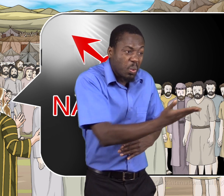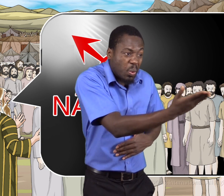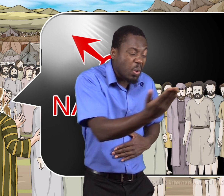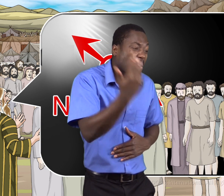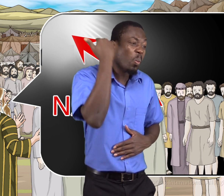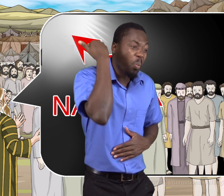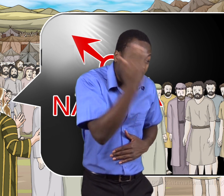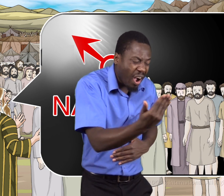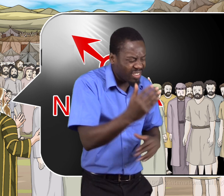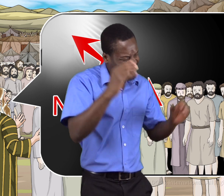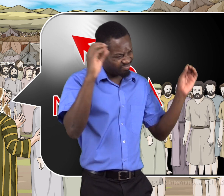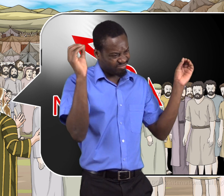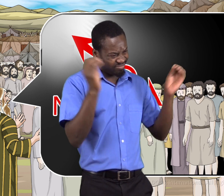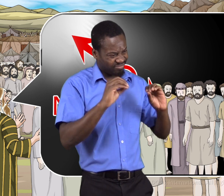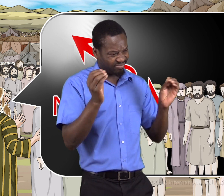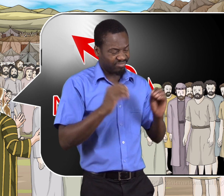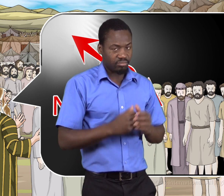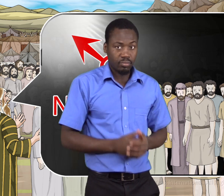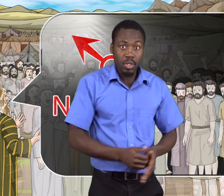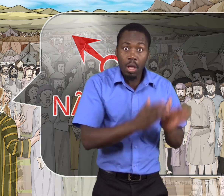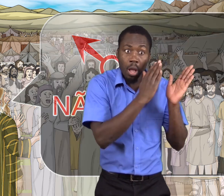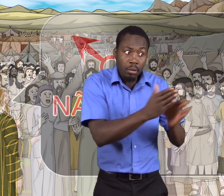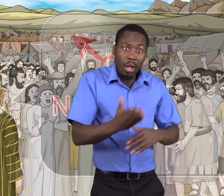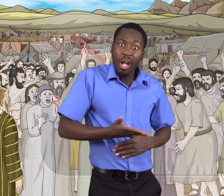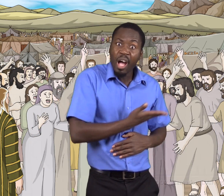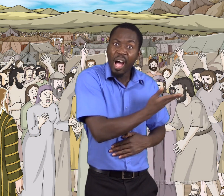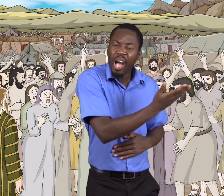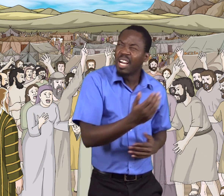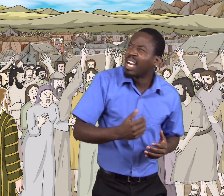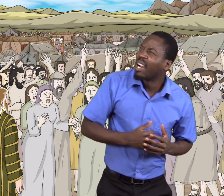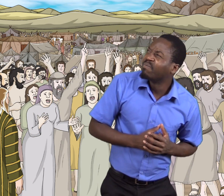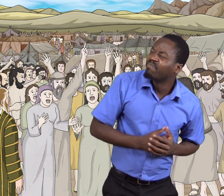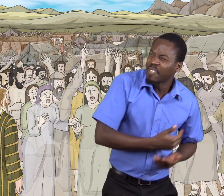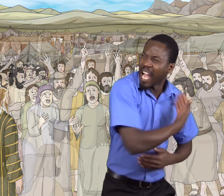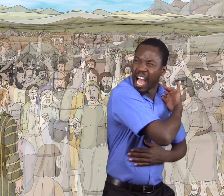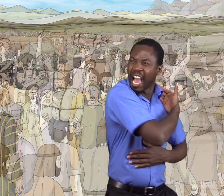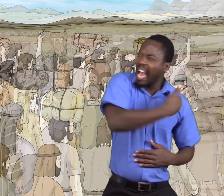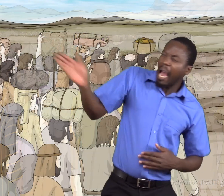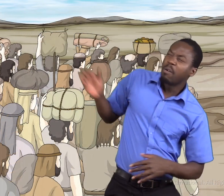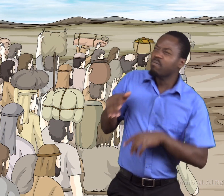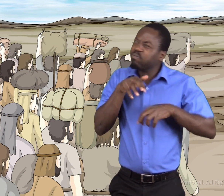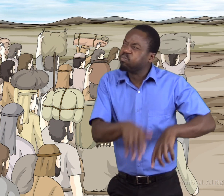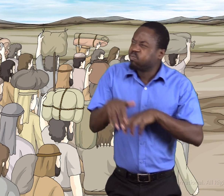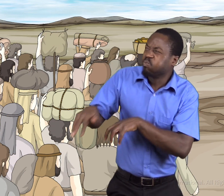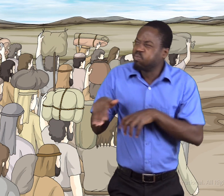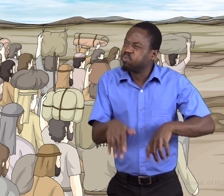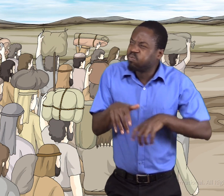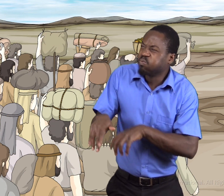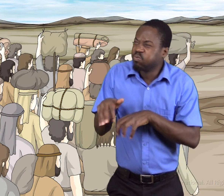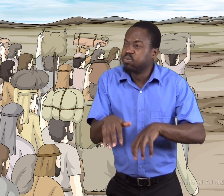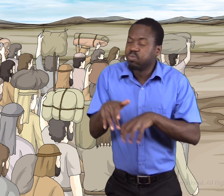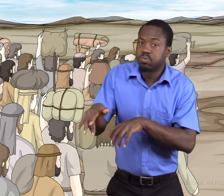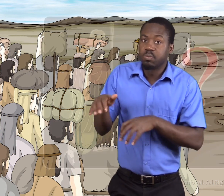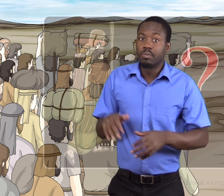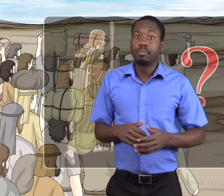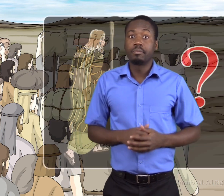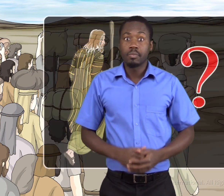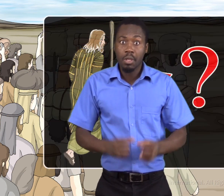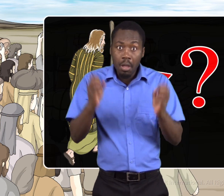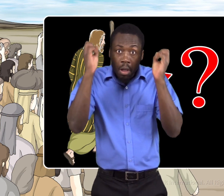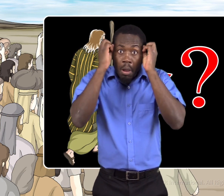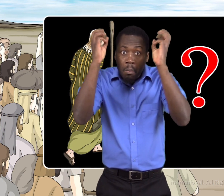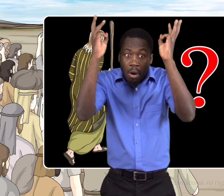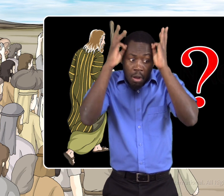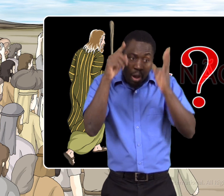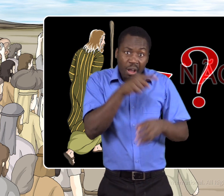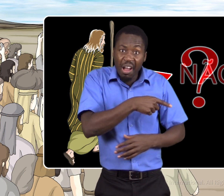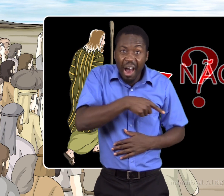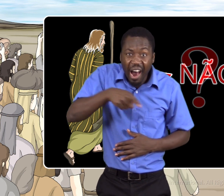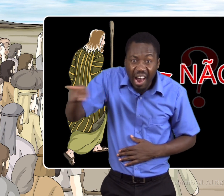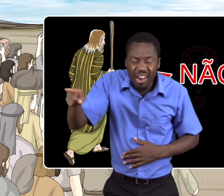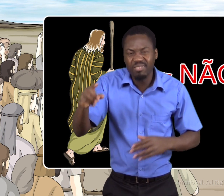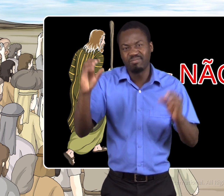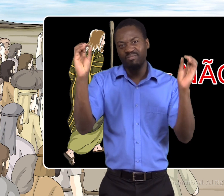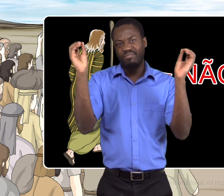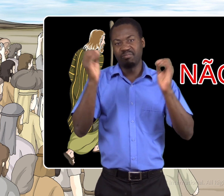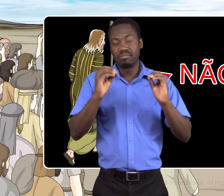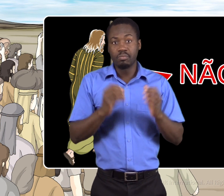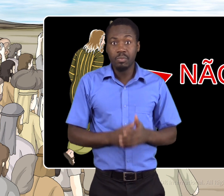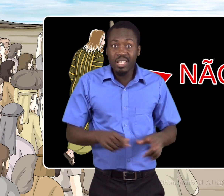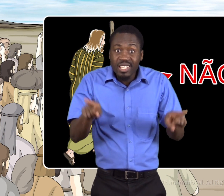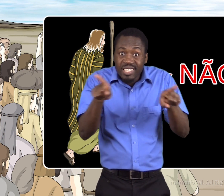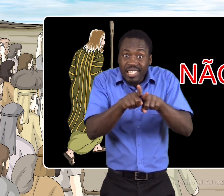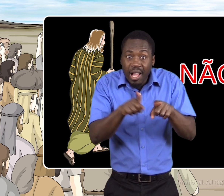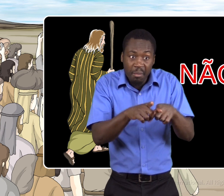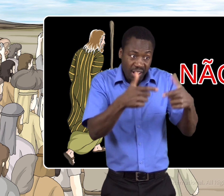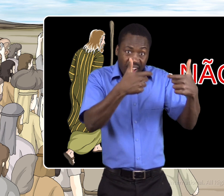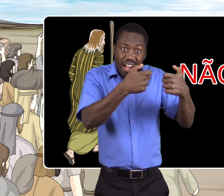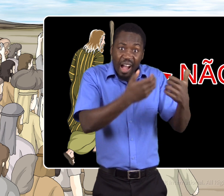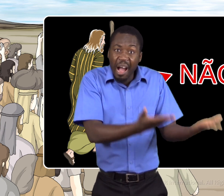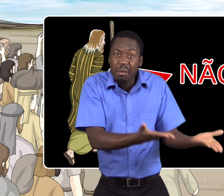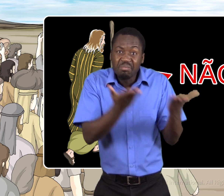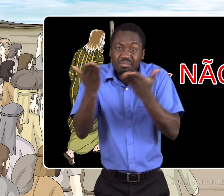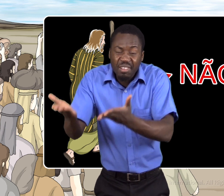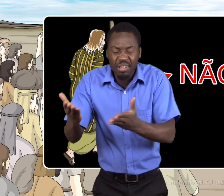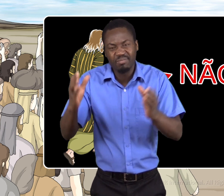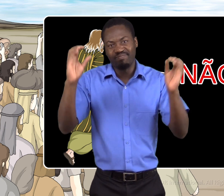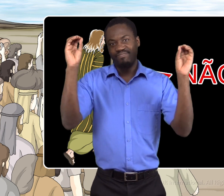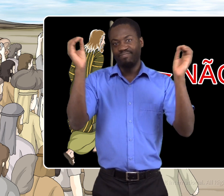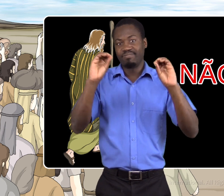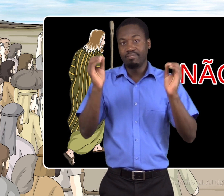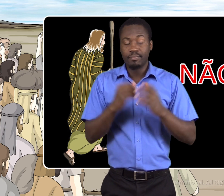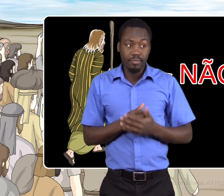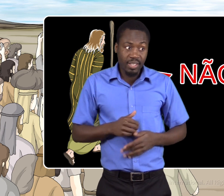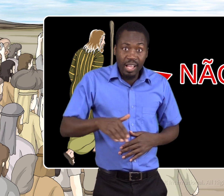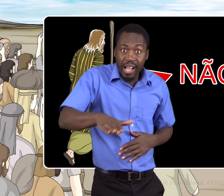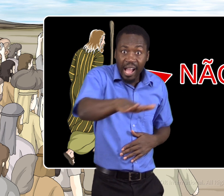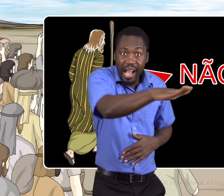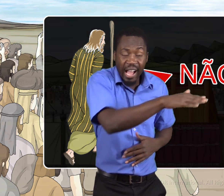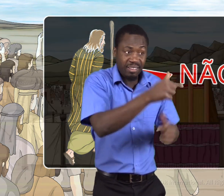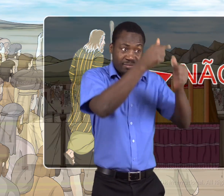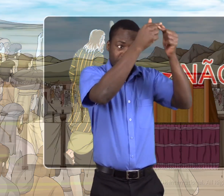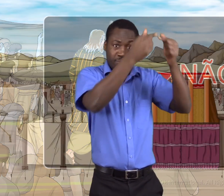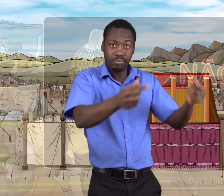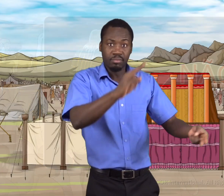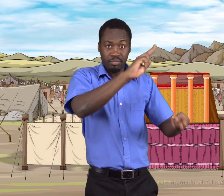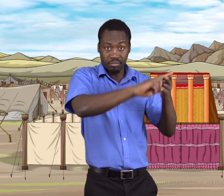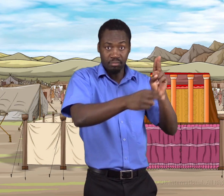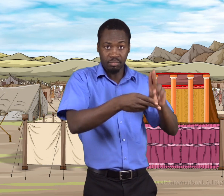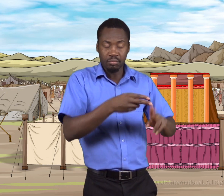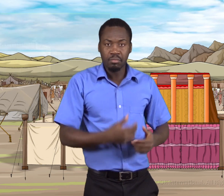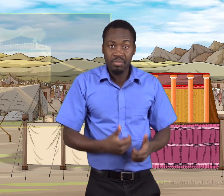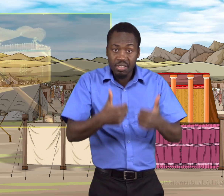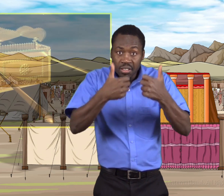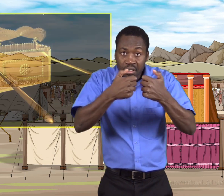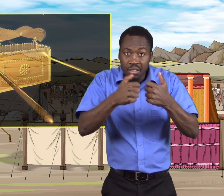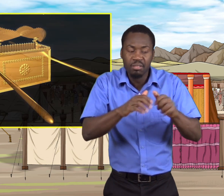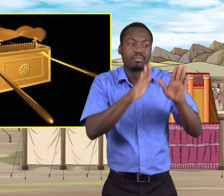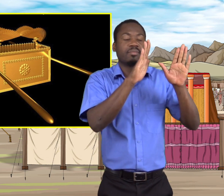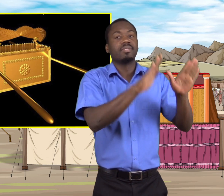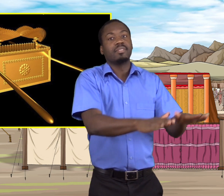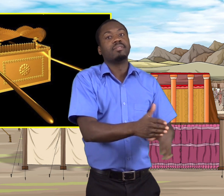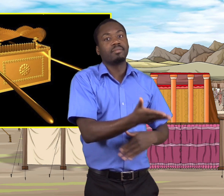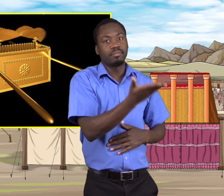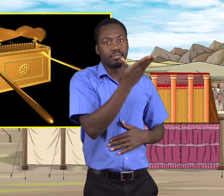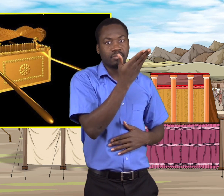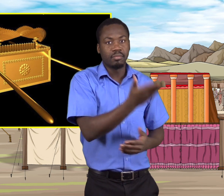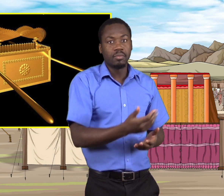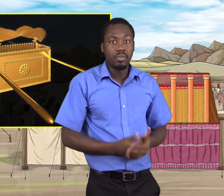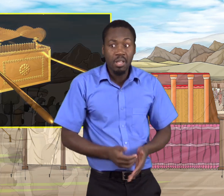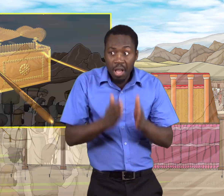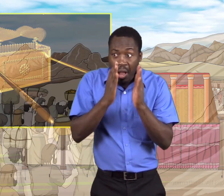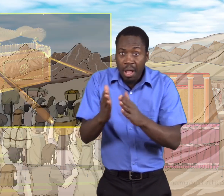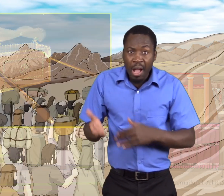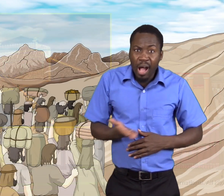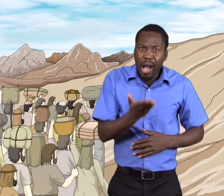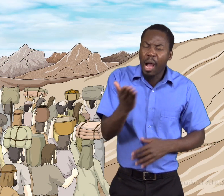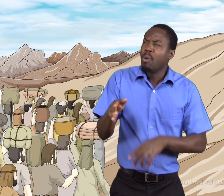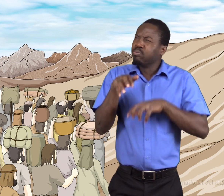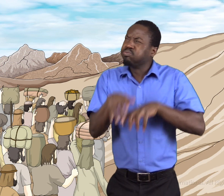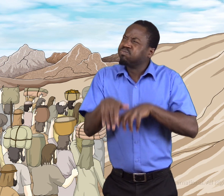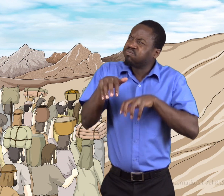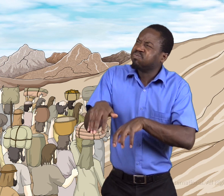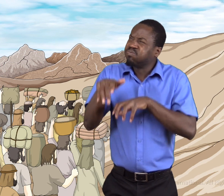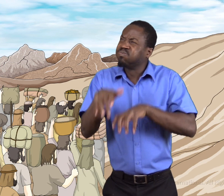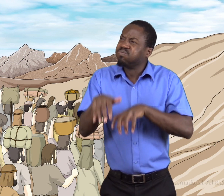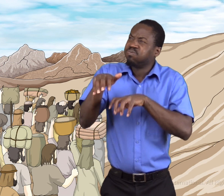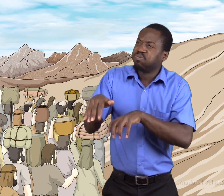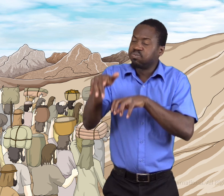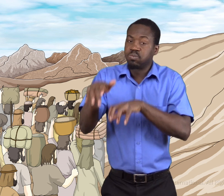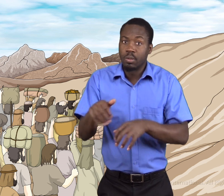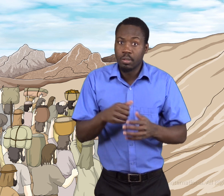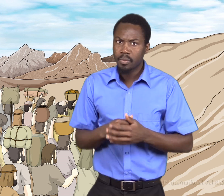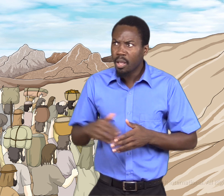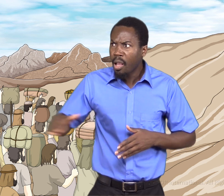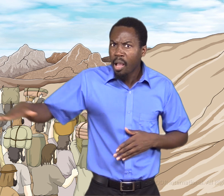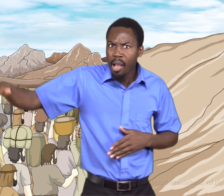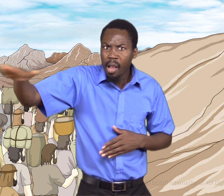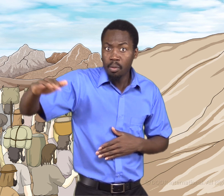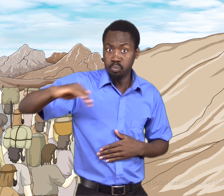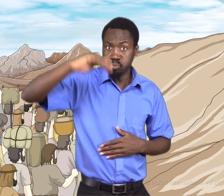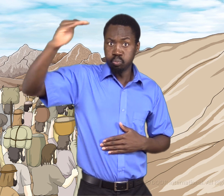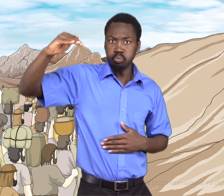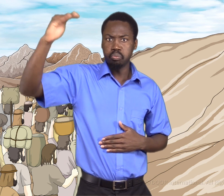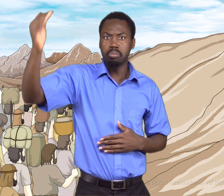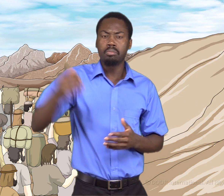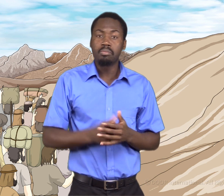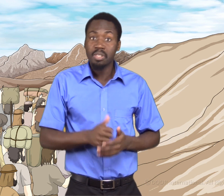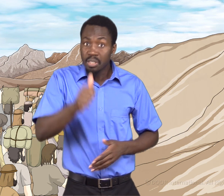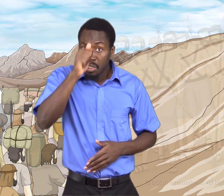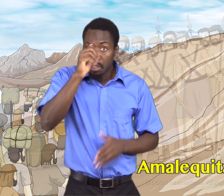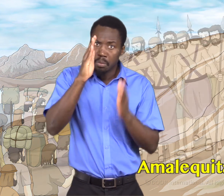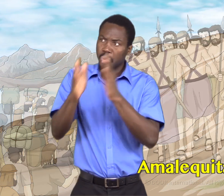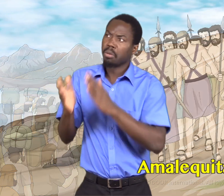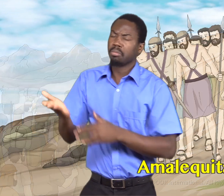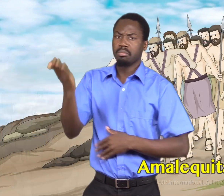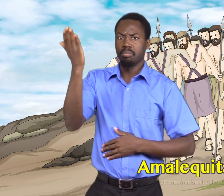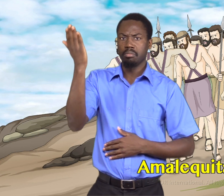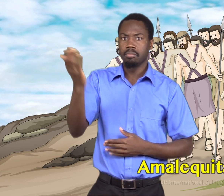Because you have turned away from the LORD, He will not be with you.” But they dared to go up to the ridge of the hill country, though neither Moses nor the ark of the covenant of the LORD moved from the camp.